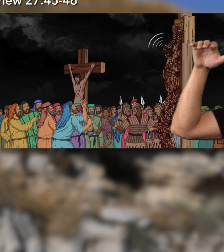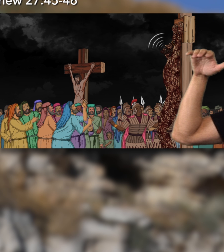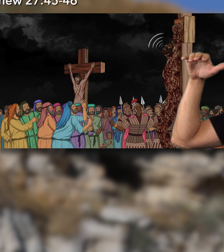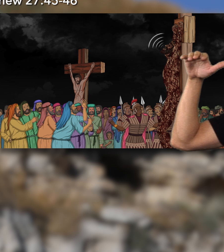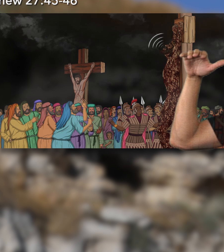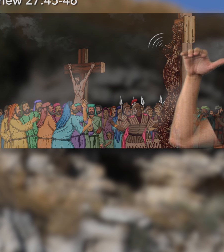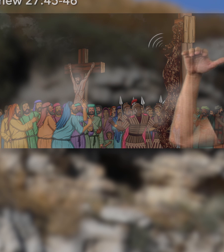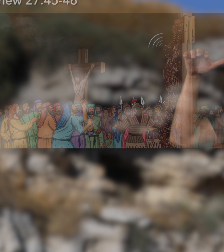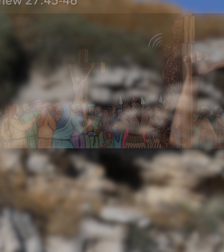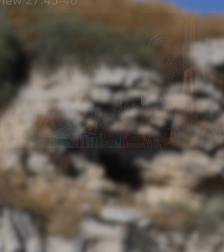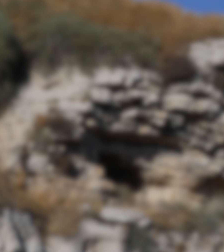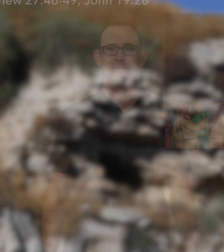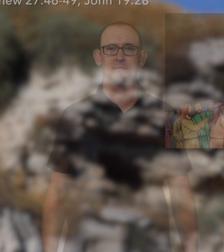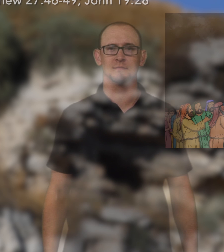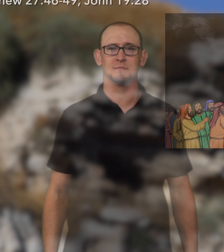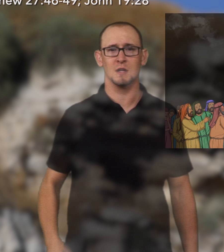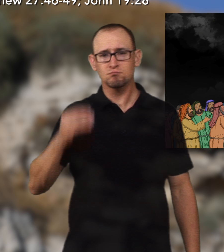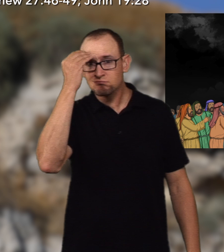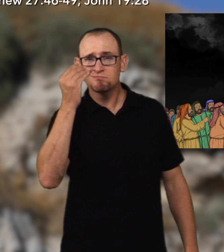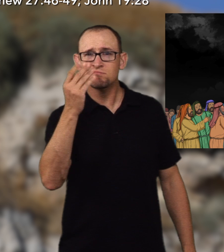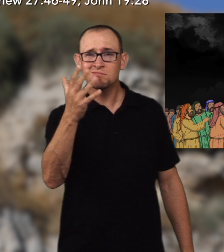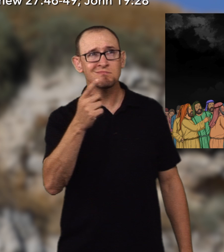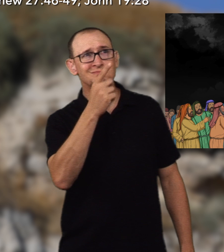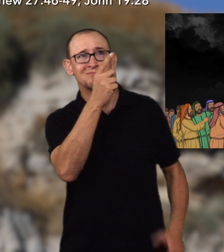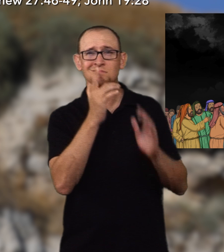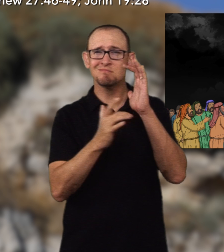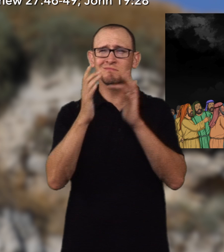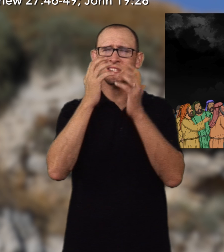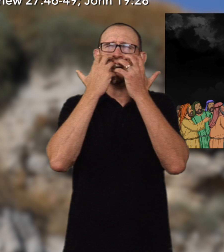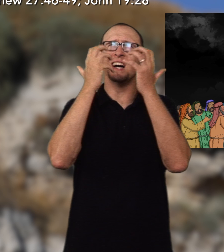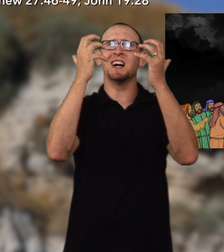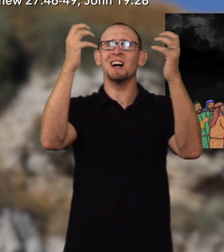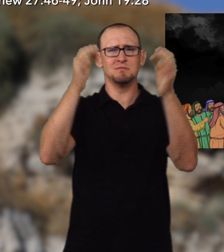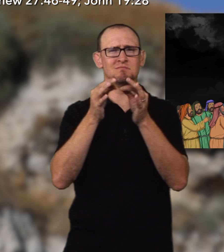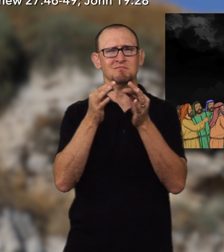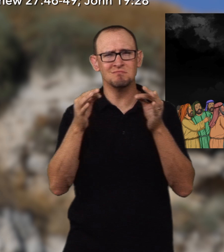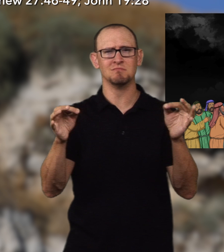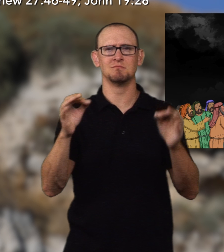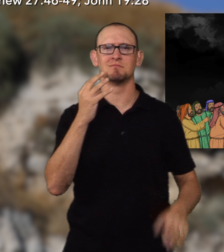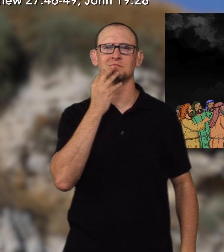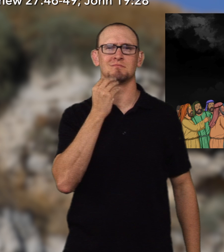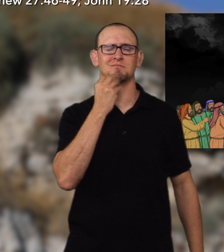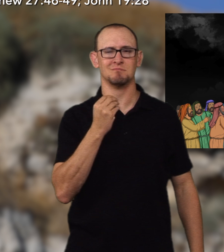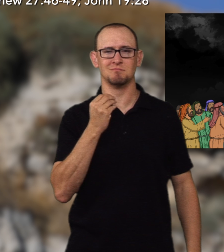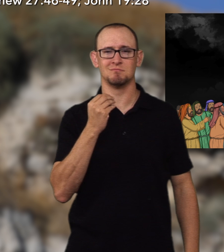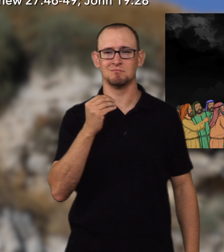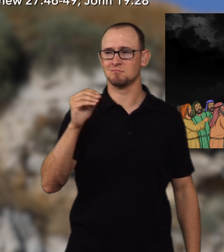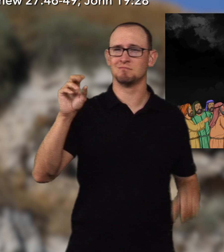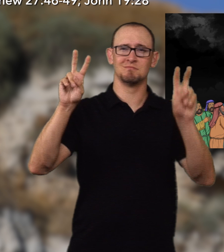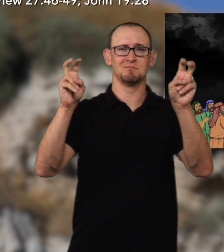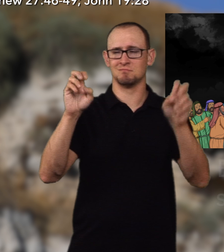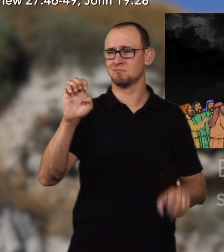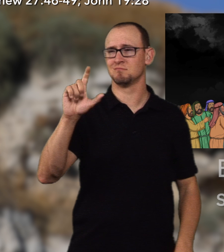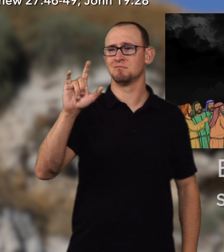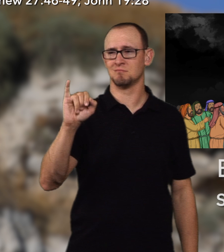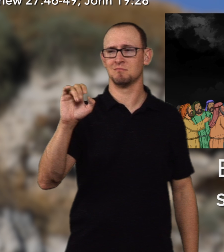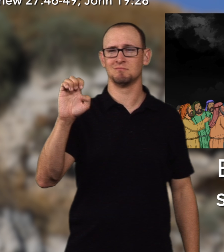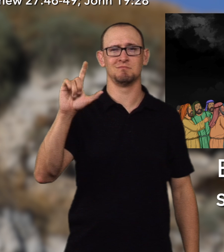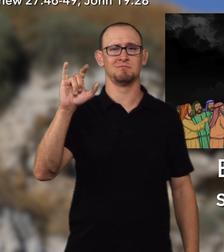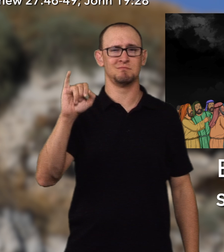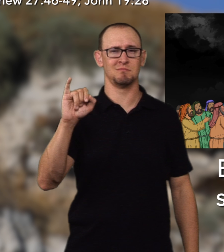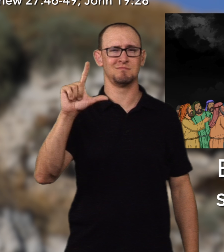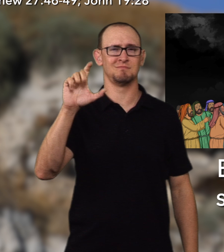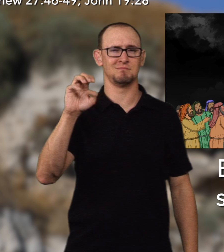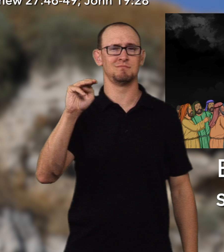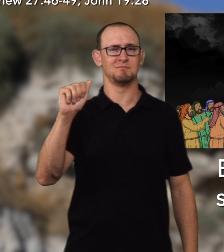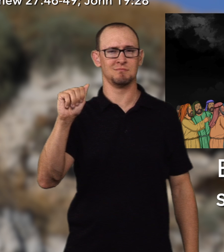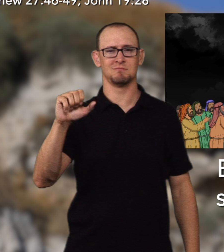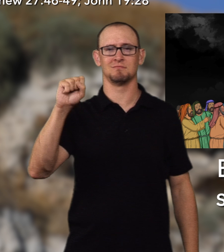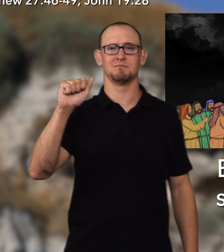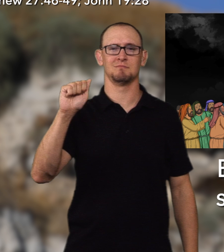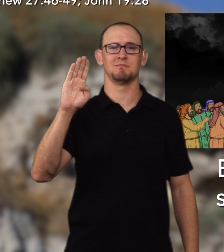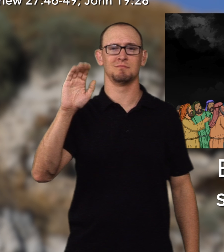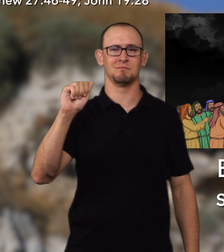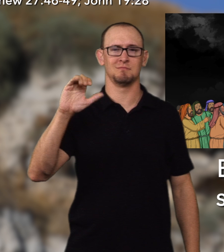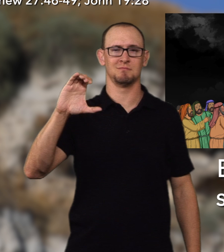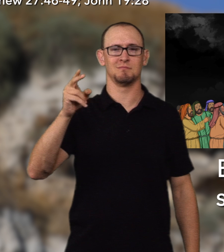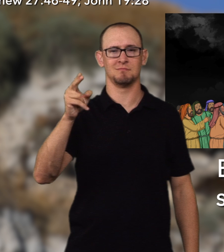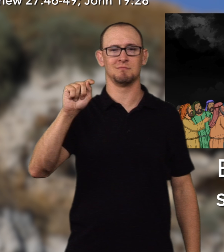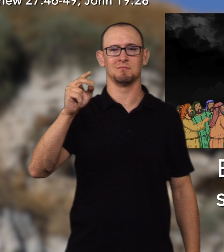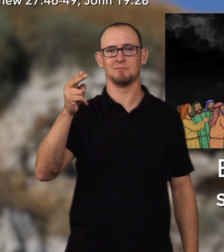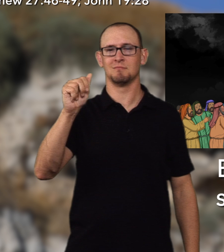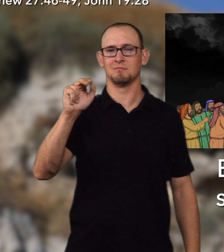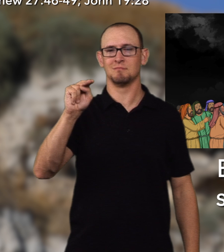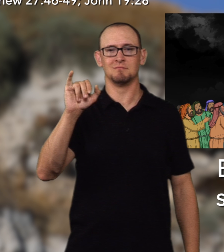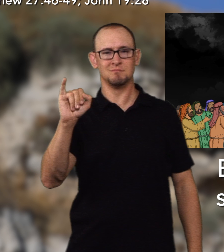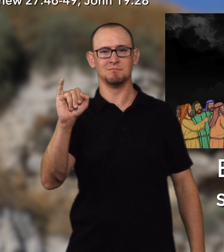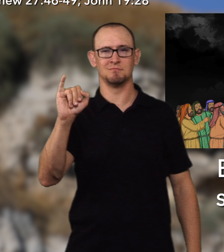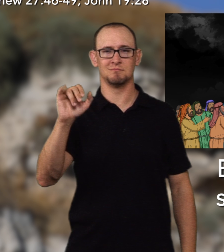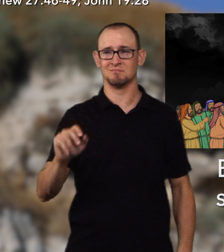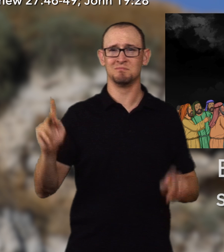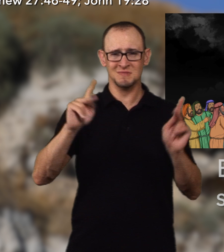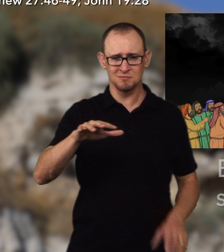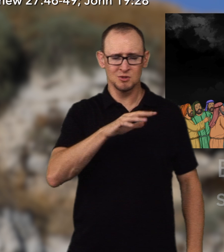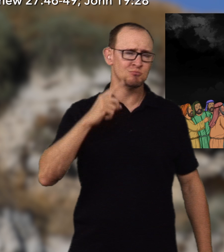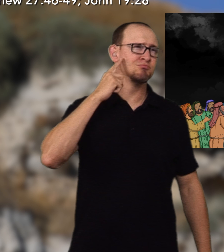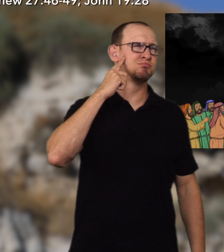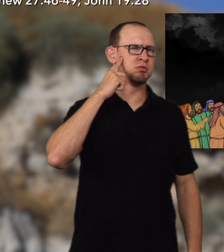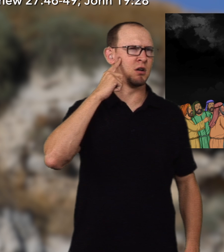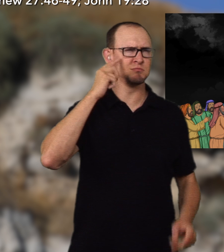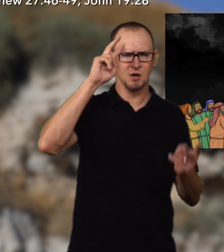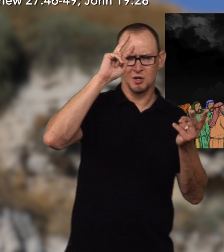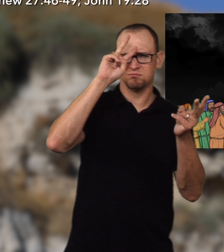About the ninth hour Jesus cried out in a loud voice, “Eli, Eli, lema sabachthani?” which means, “My God, My God, why have You forsaken Me?”